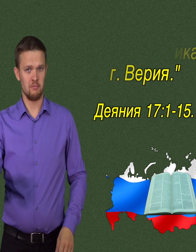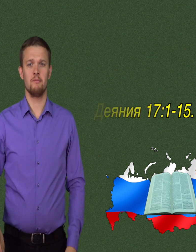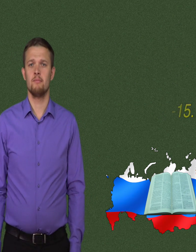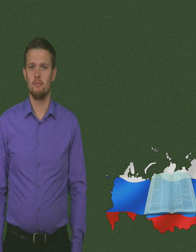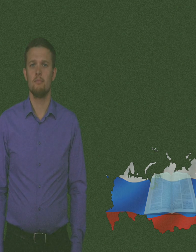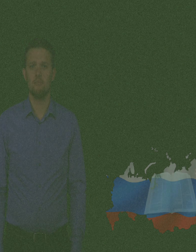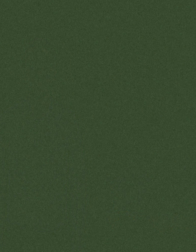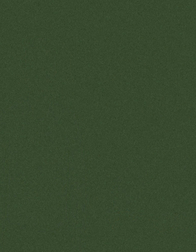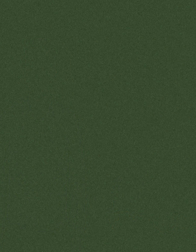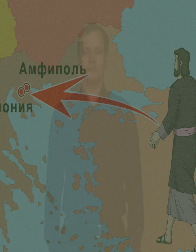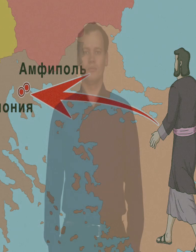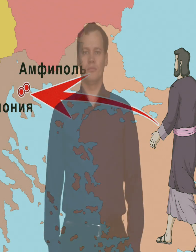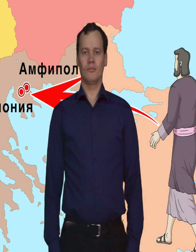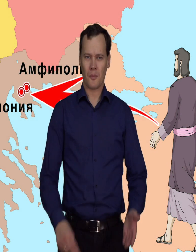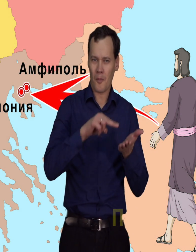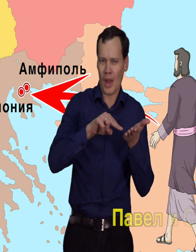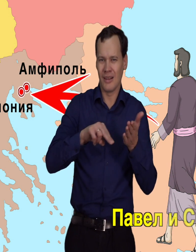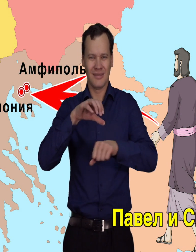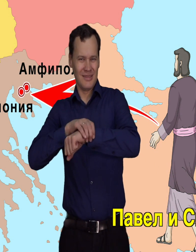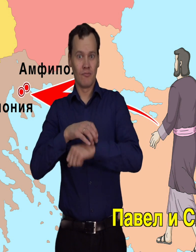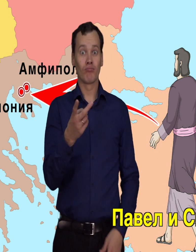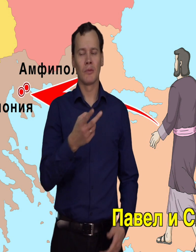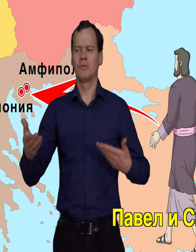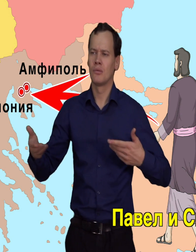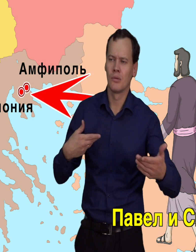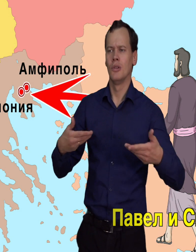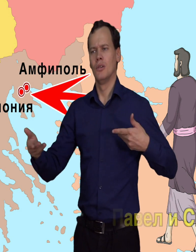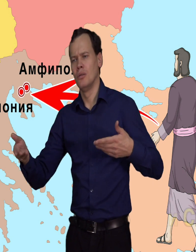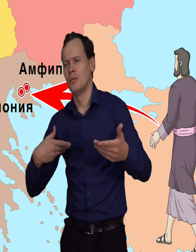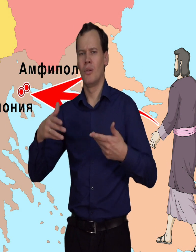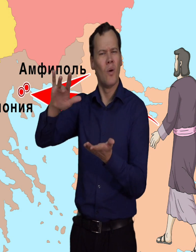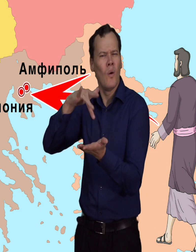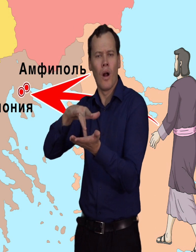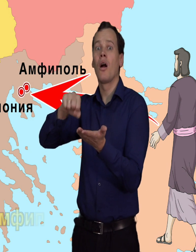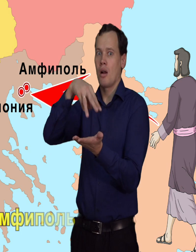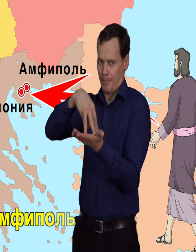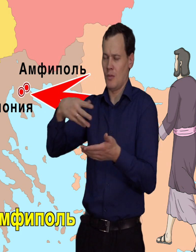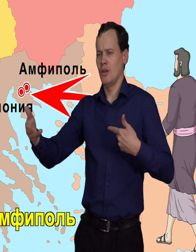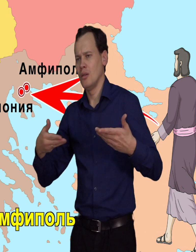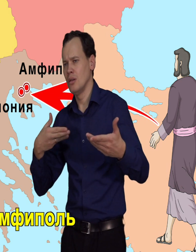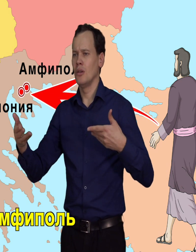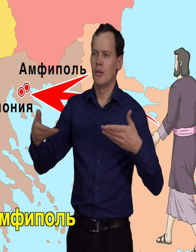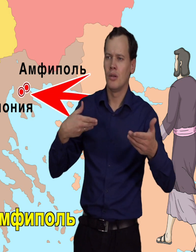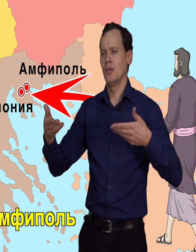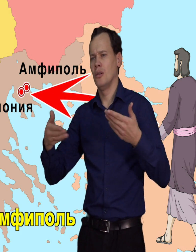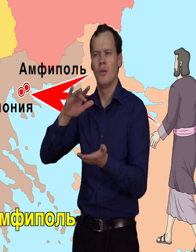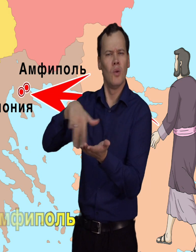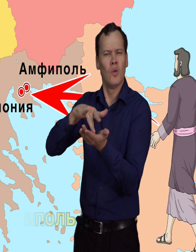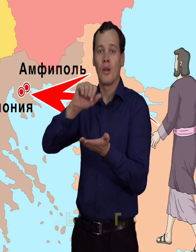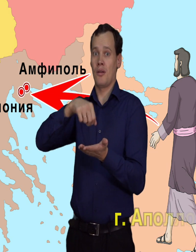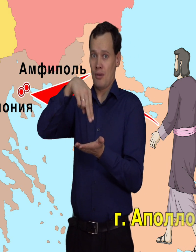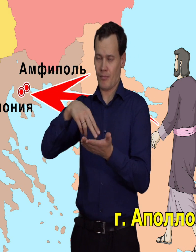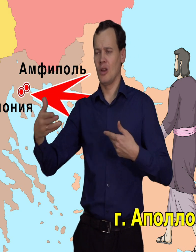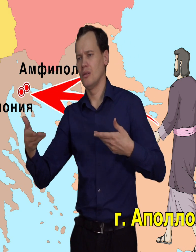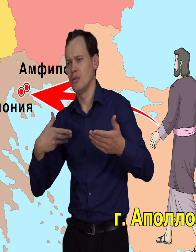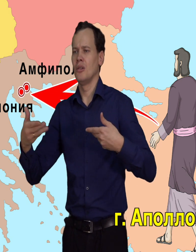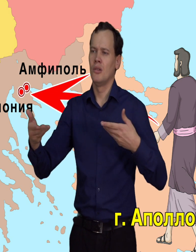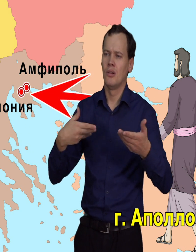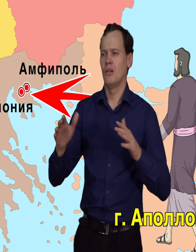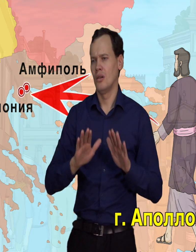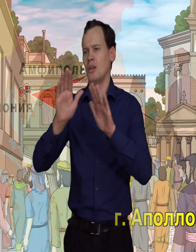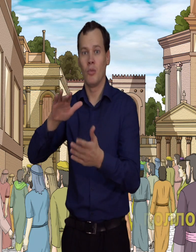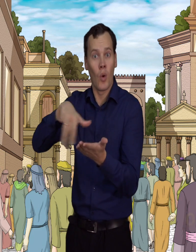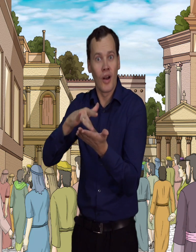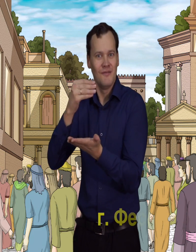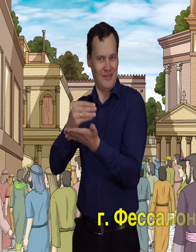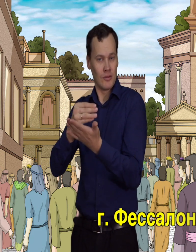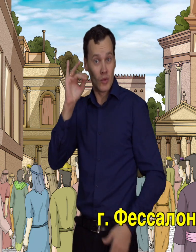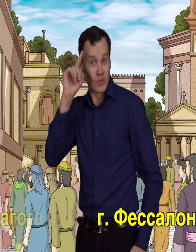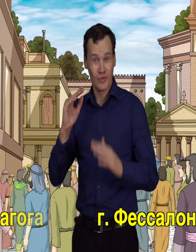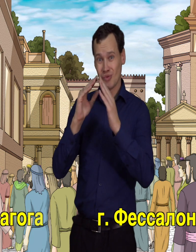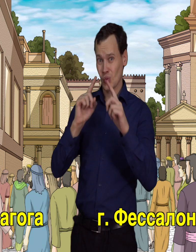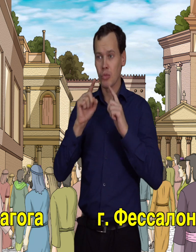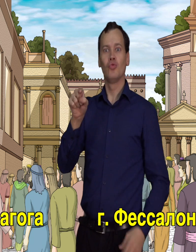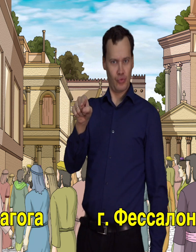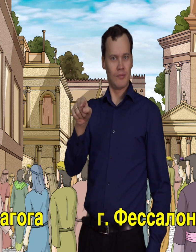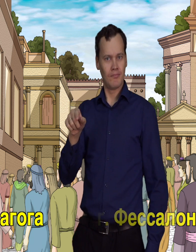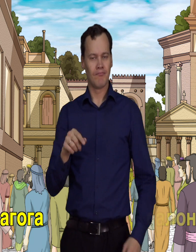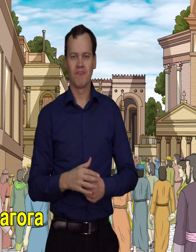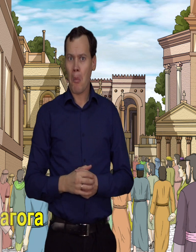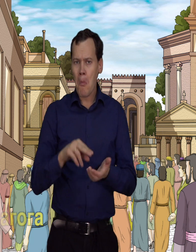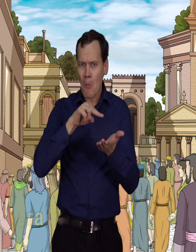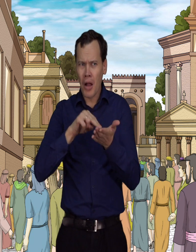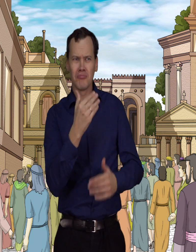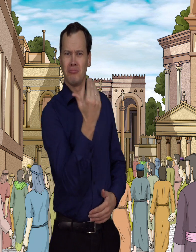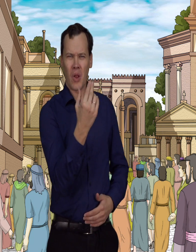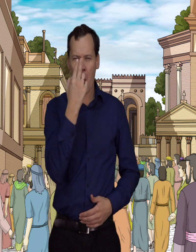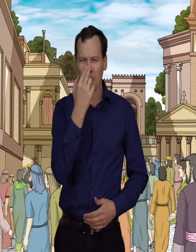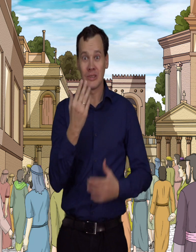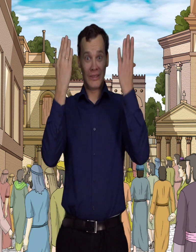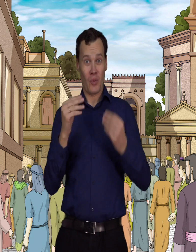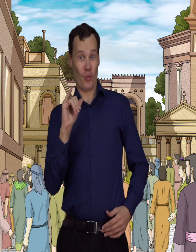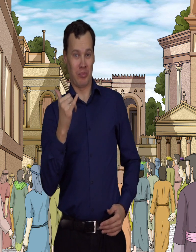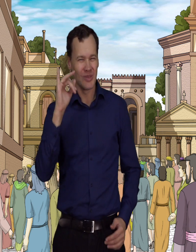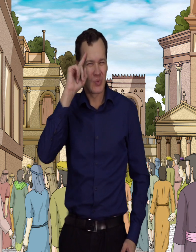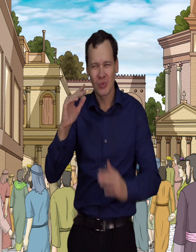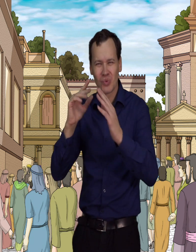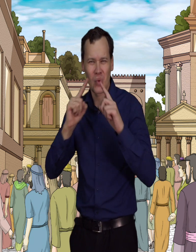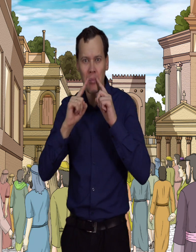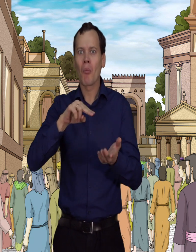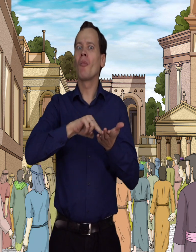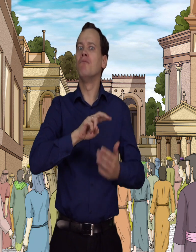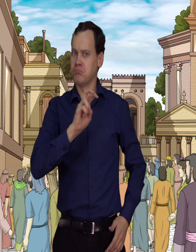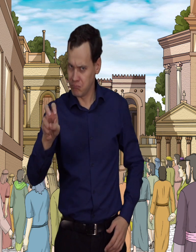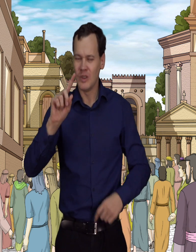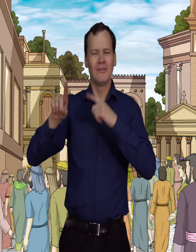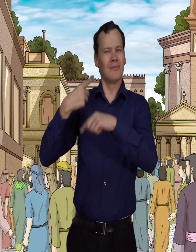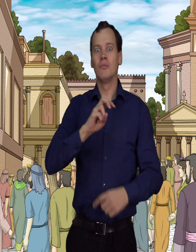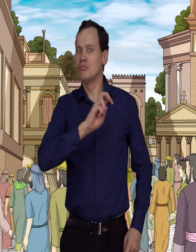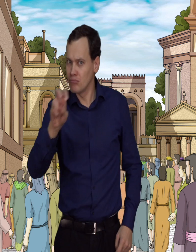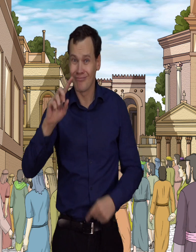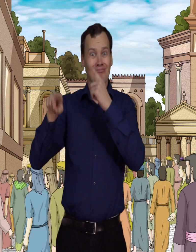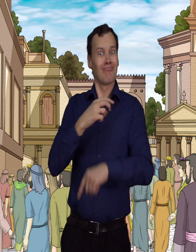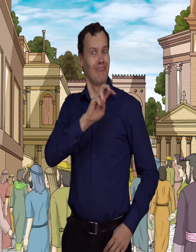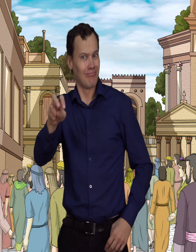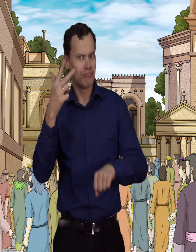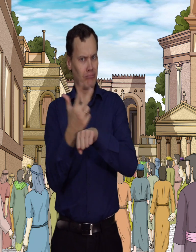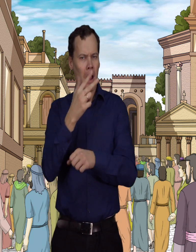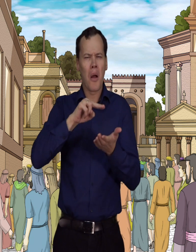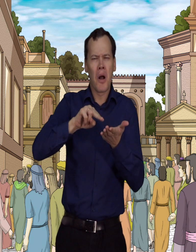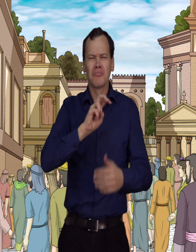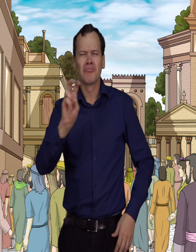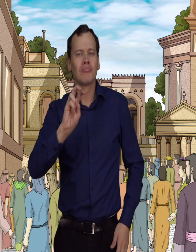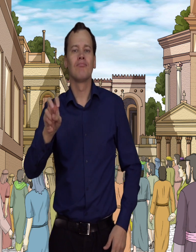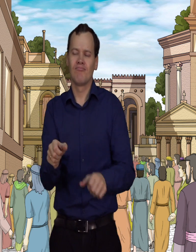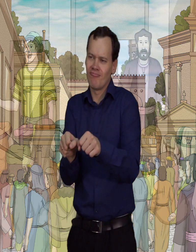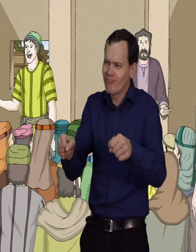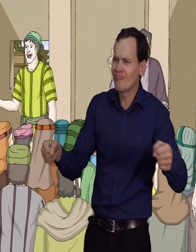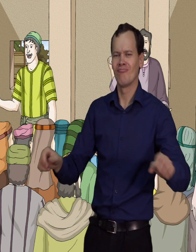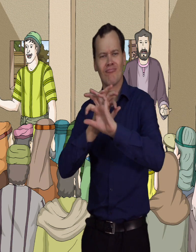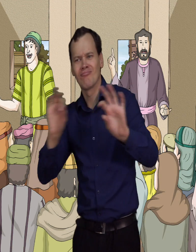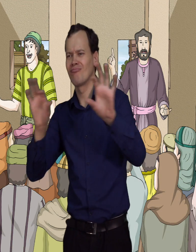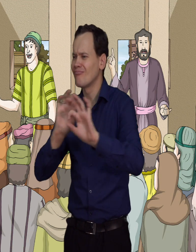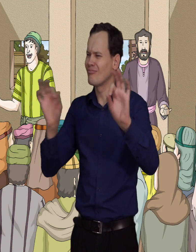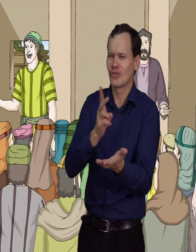When they had passed through Amphipolis and Apollonia, they came to Thessalonica, where there was a Jewish synagogue.